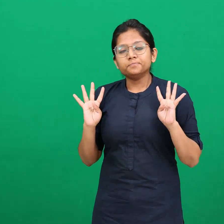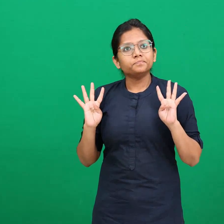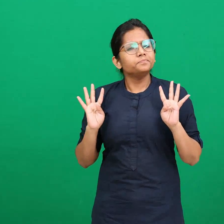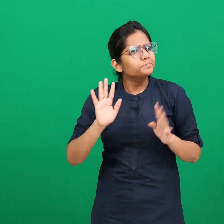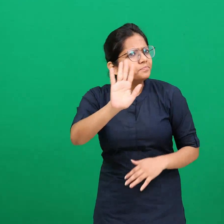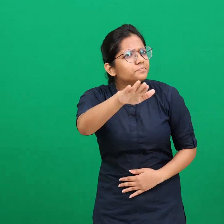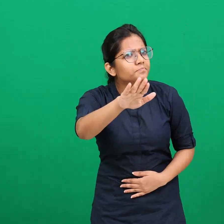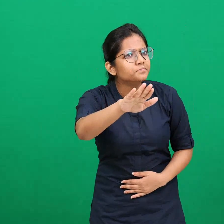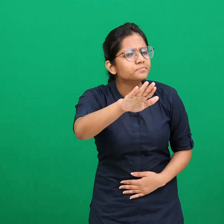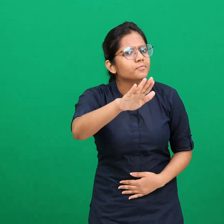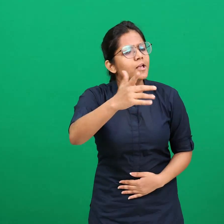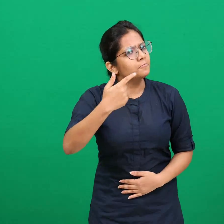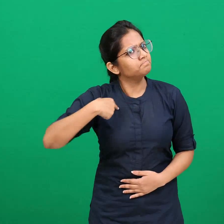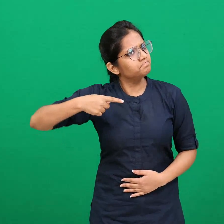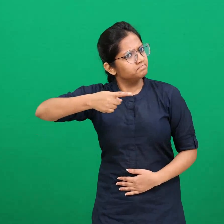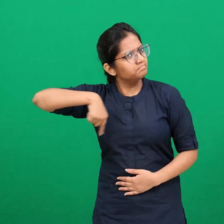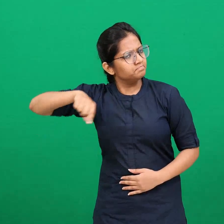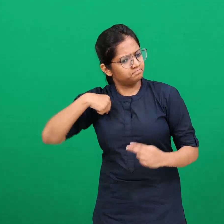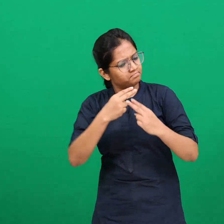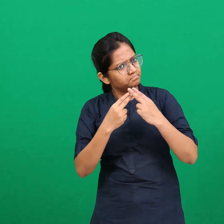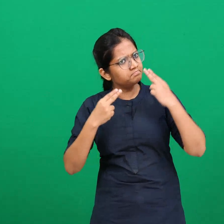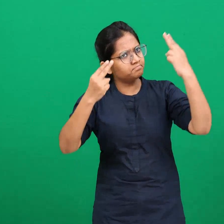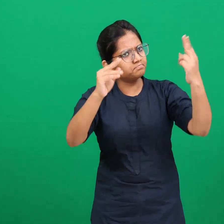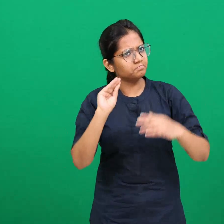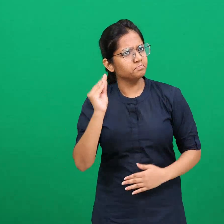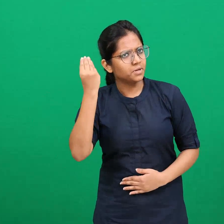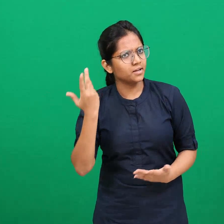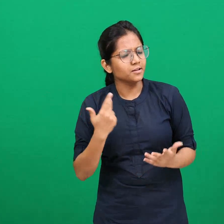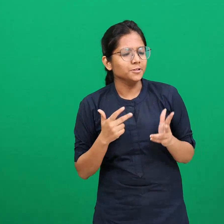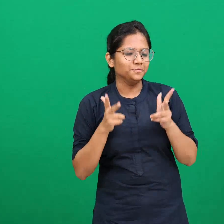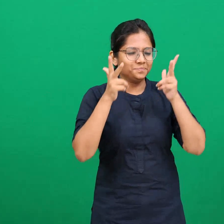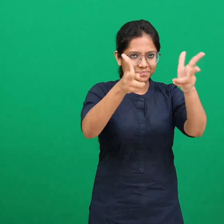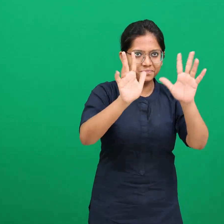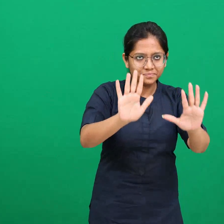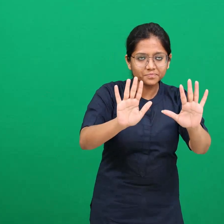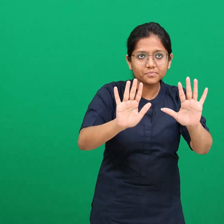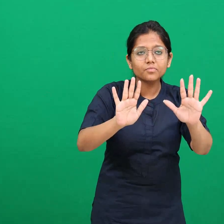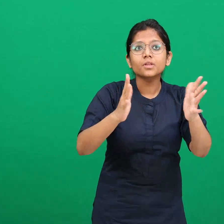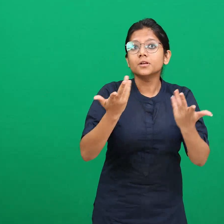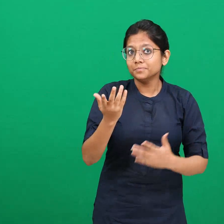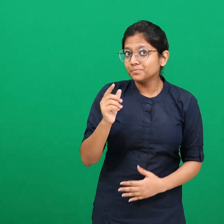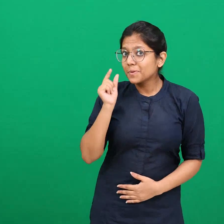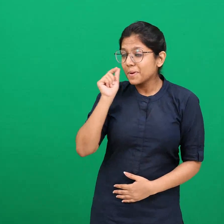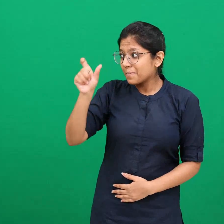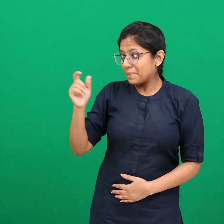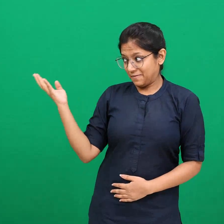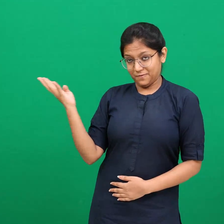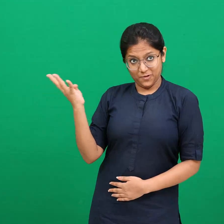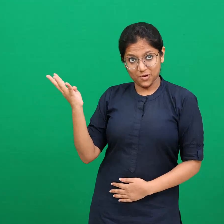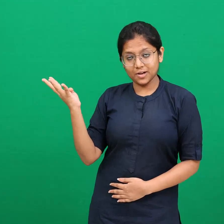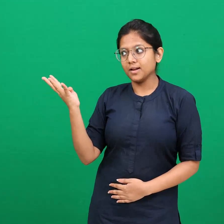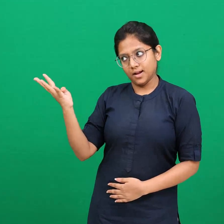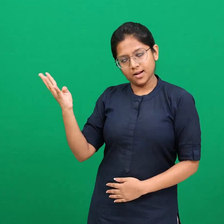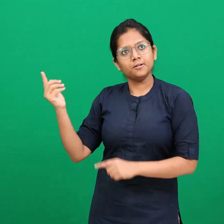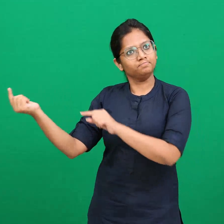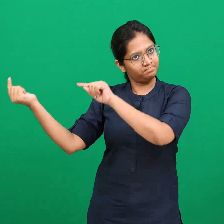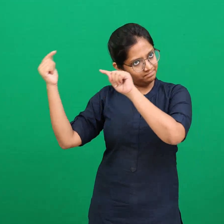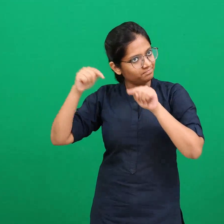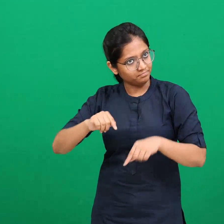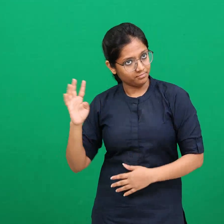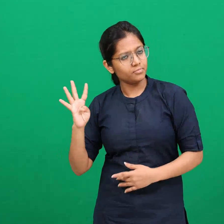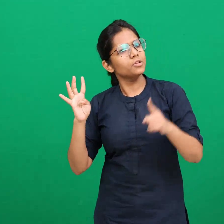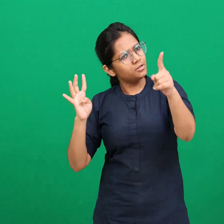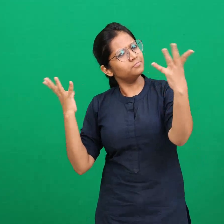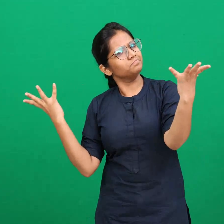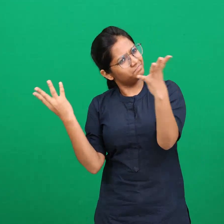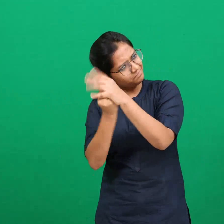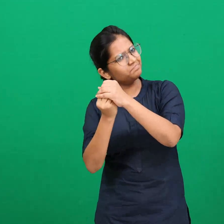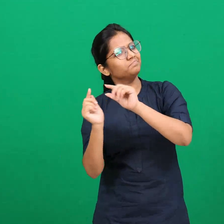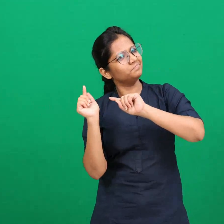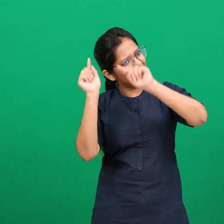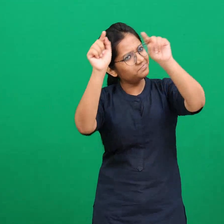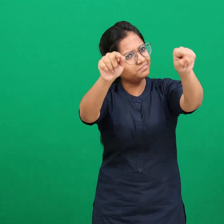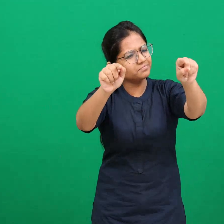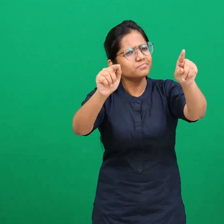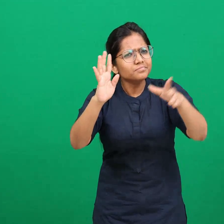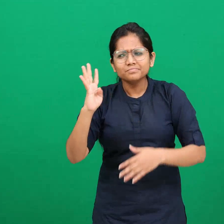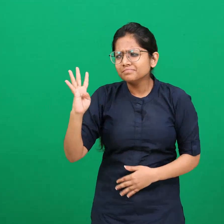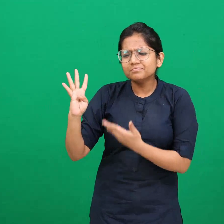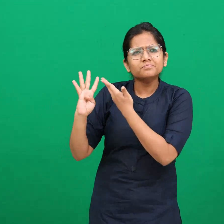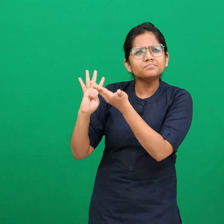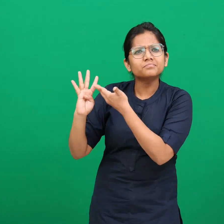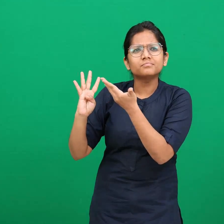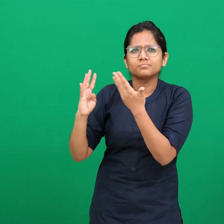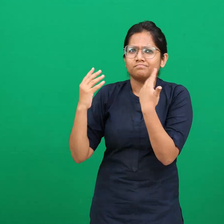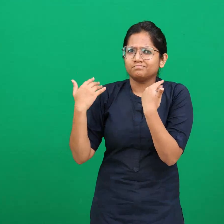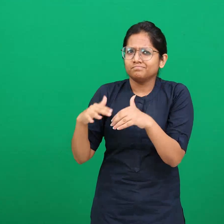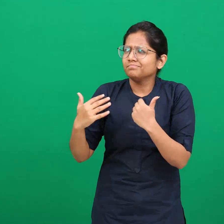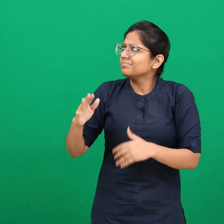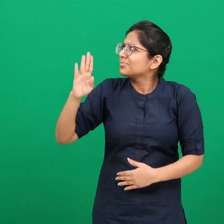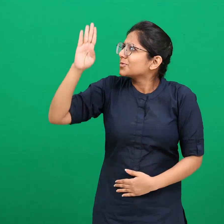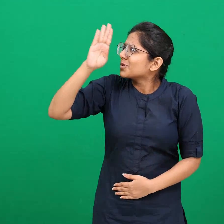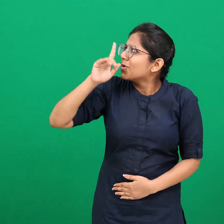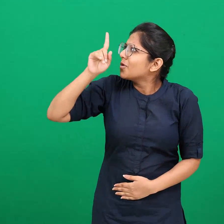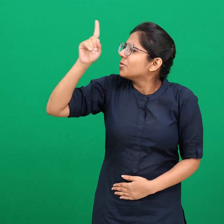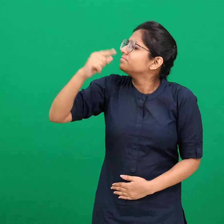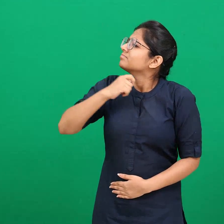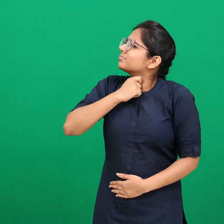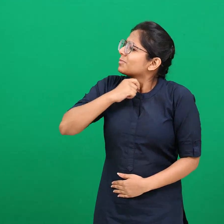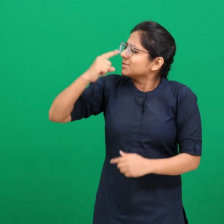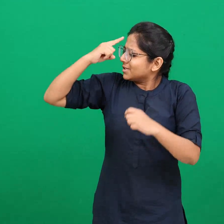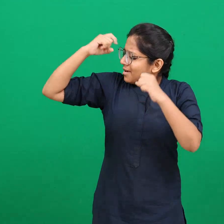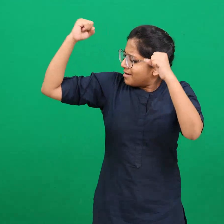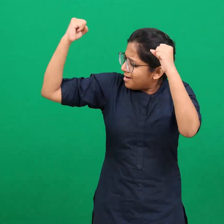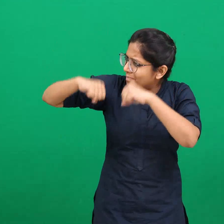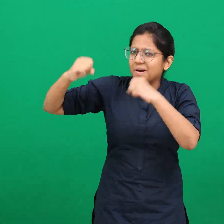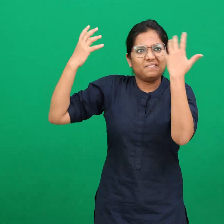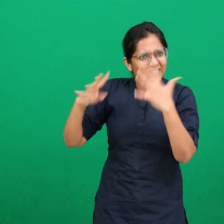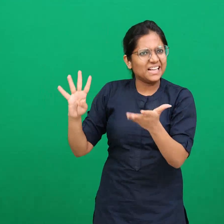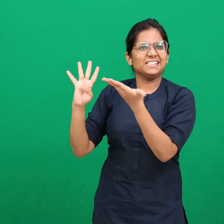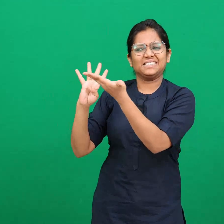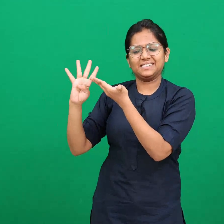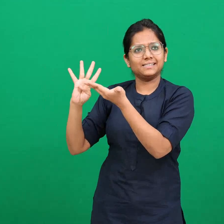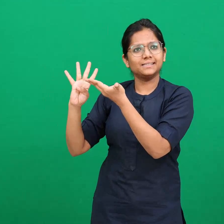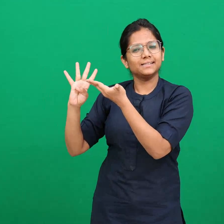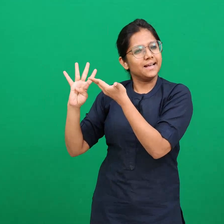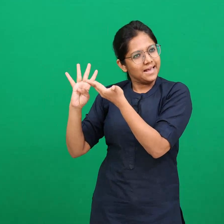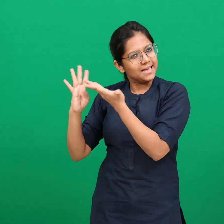There are four men with us who have taken a vow.